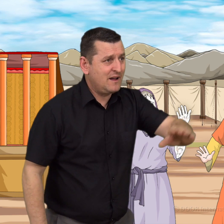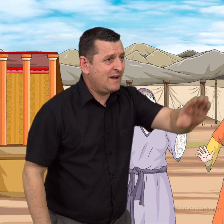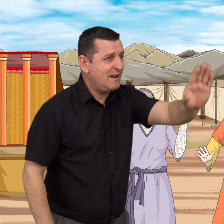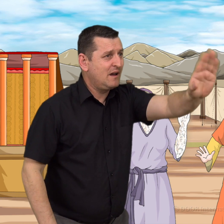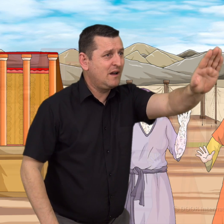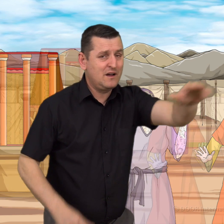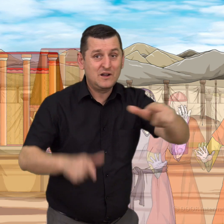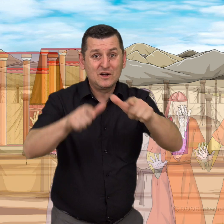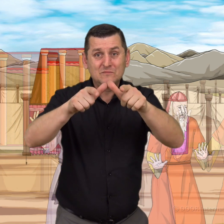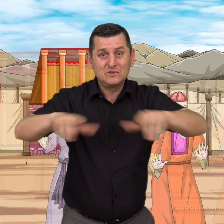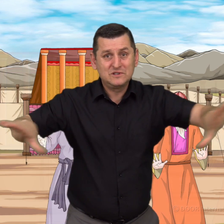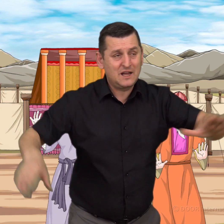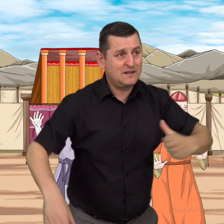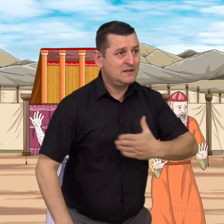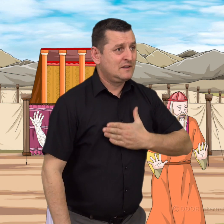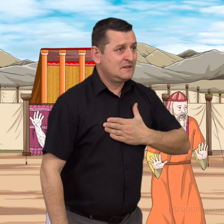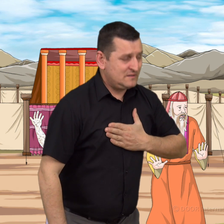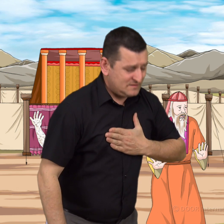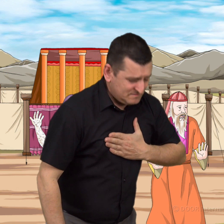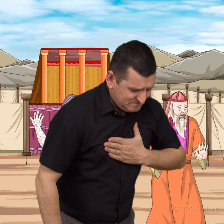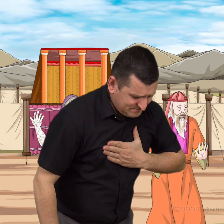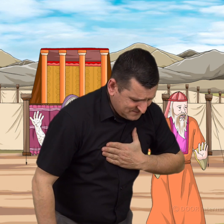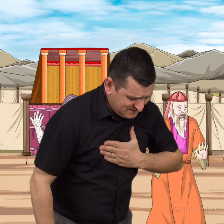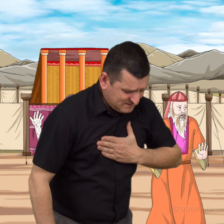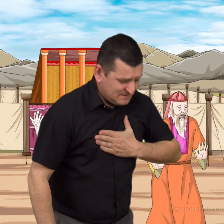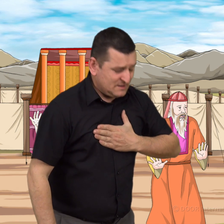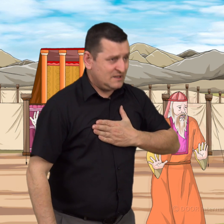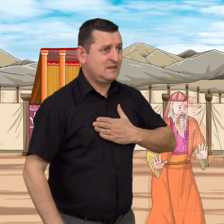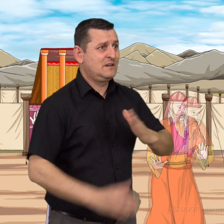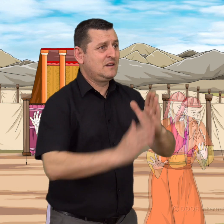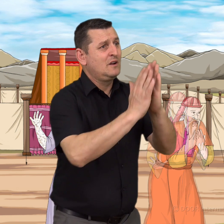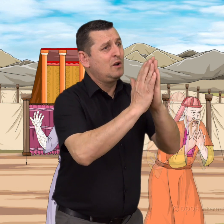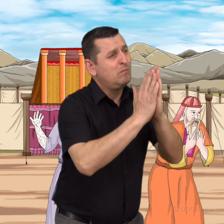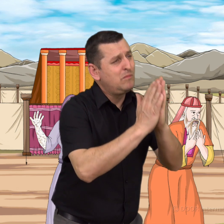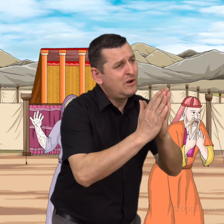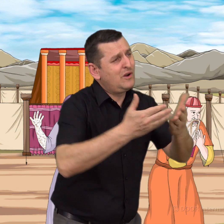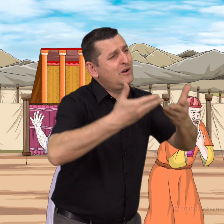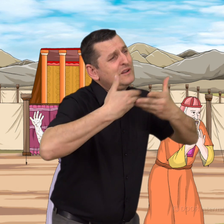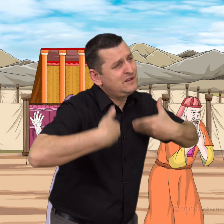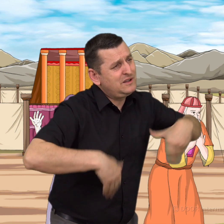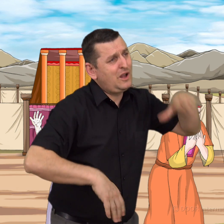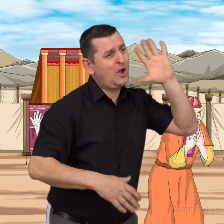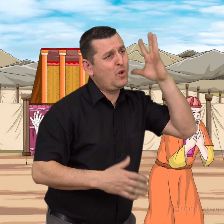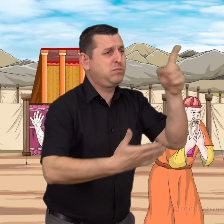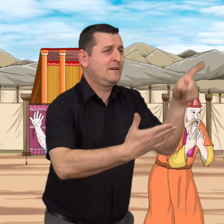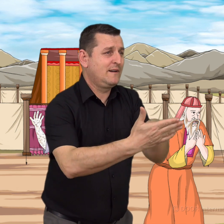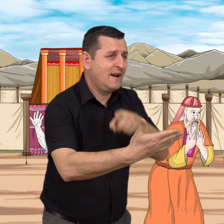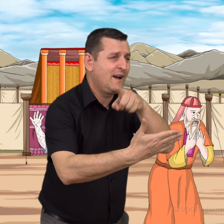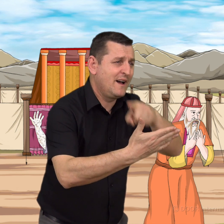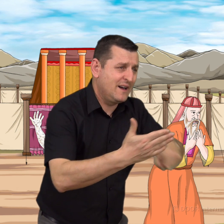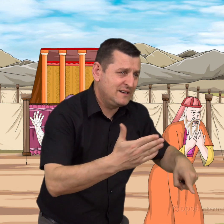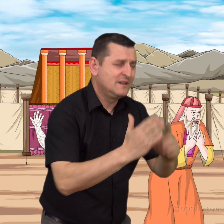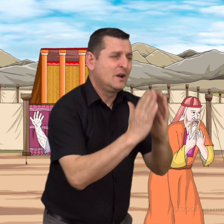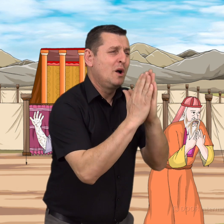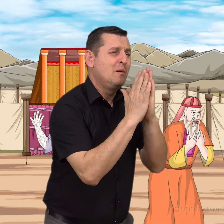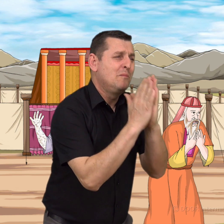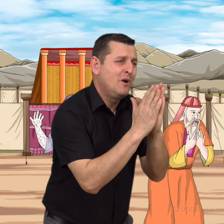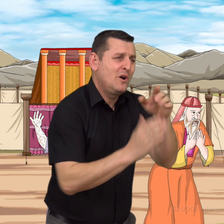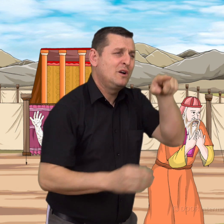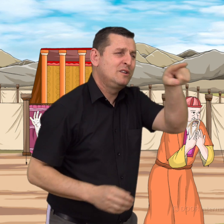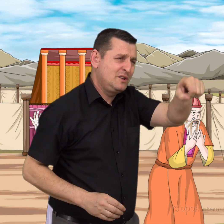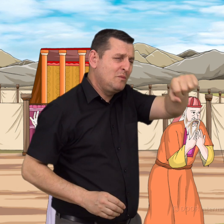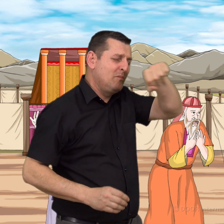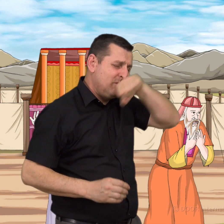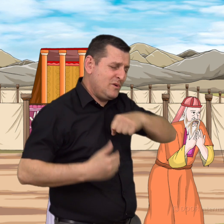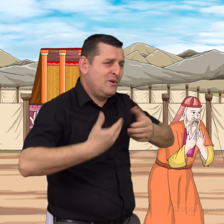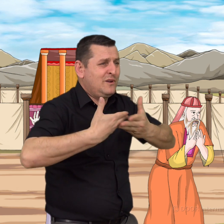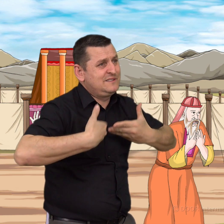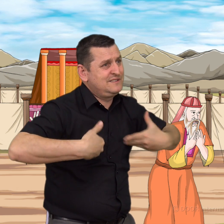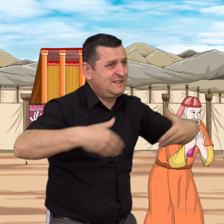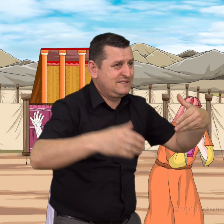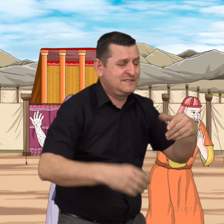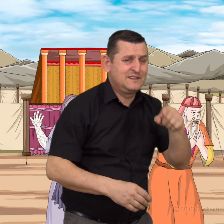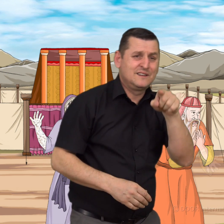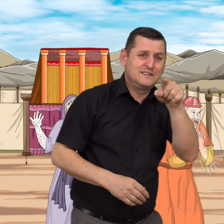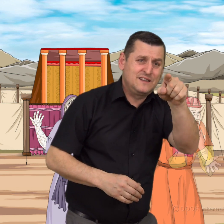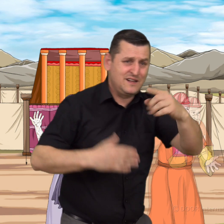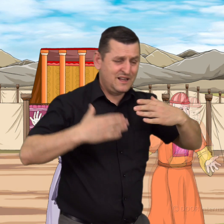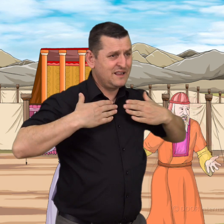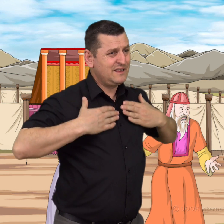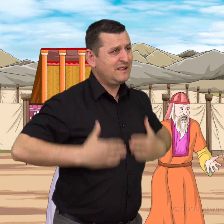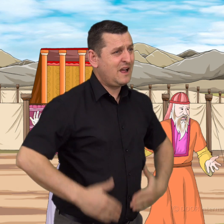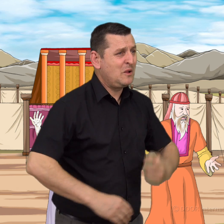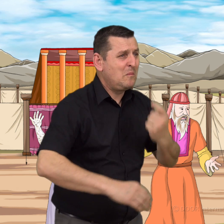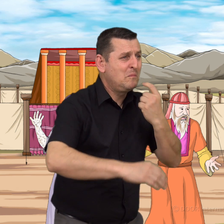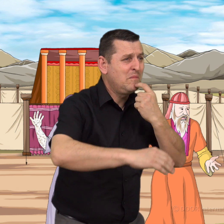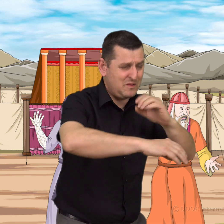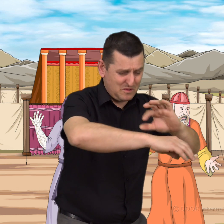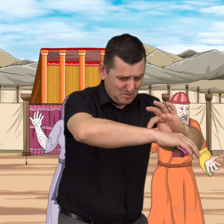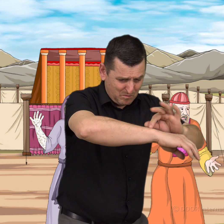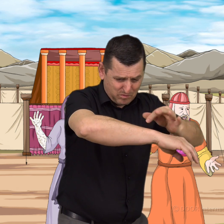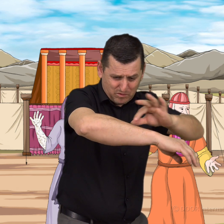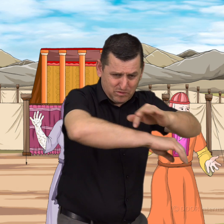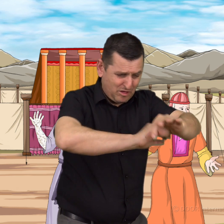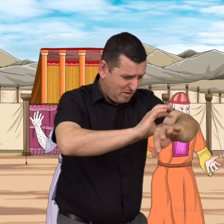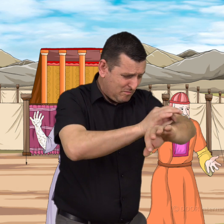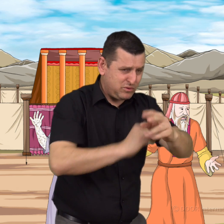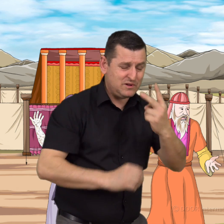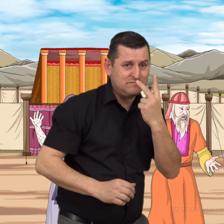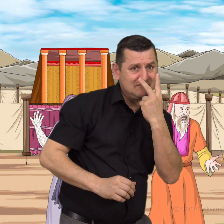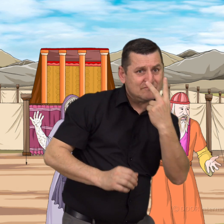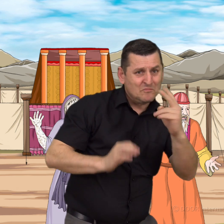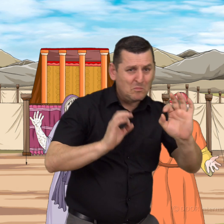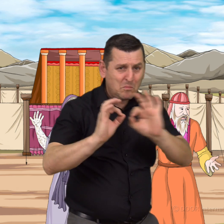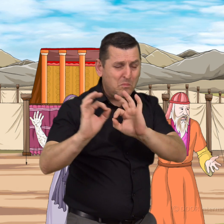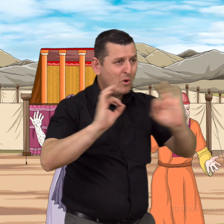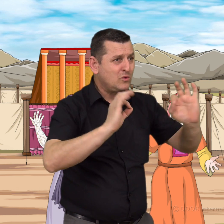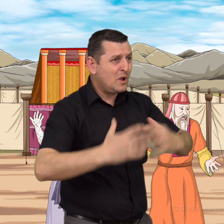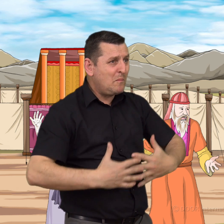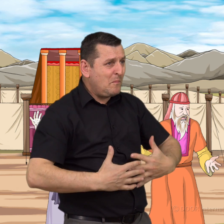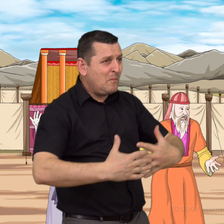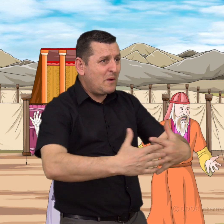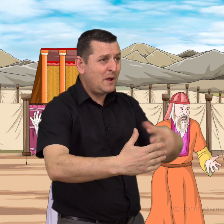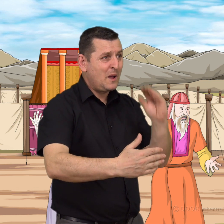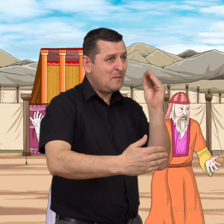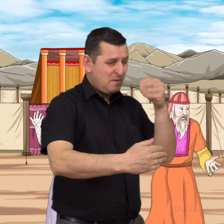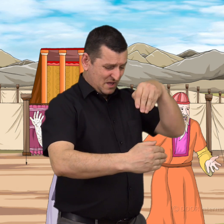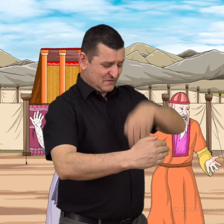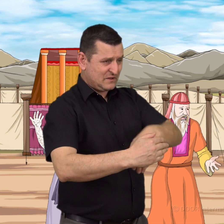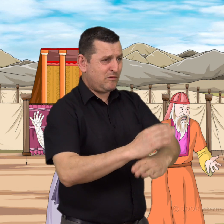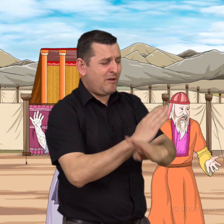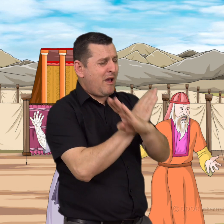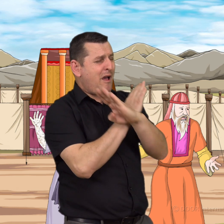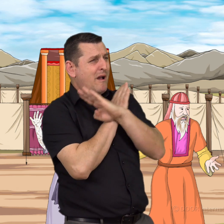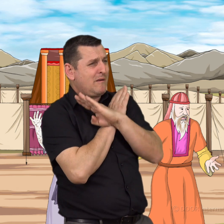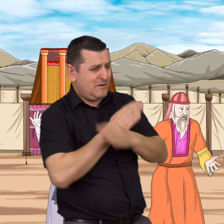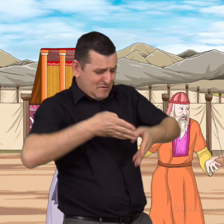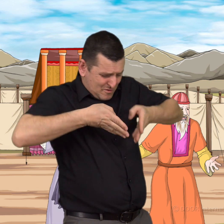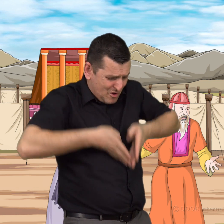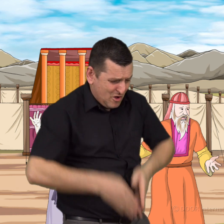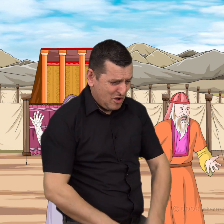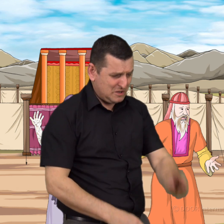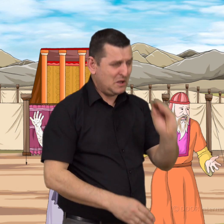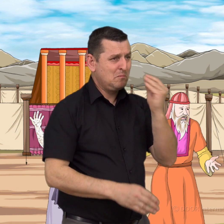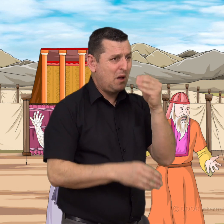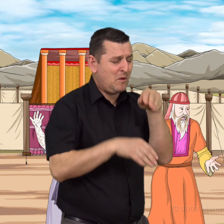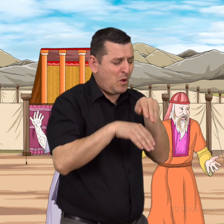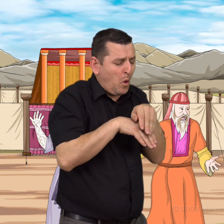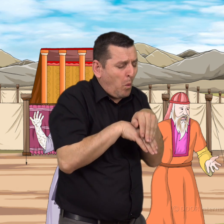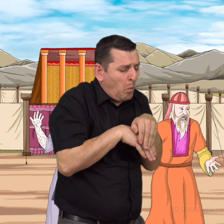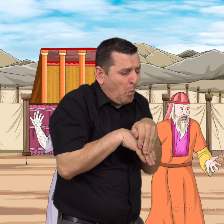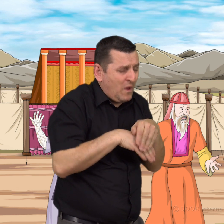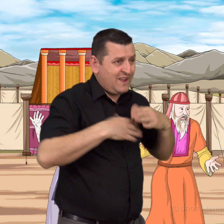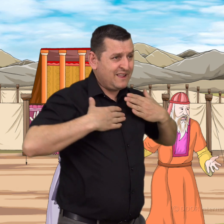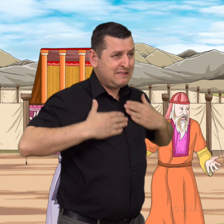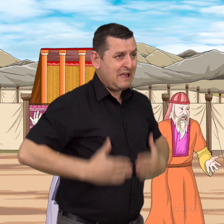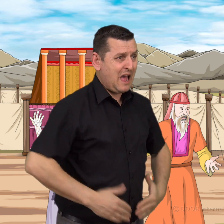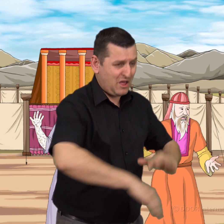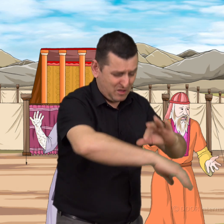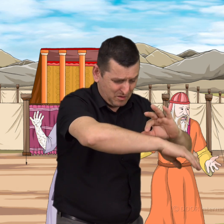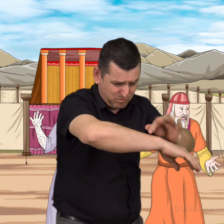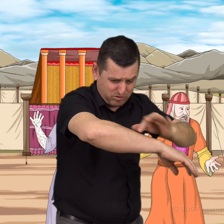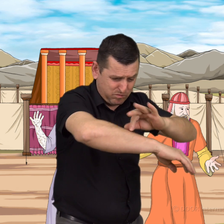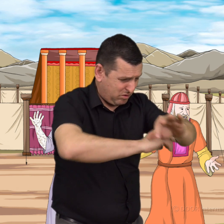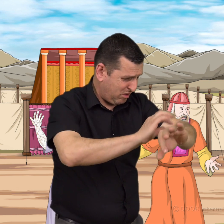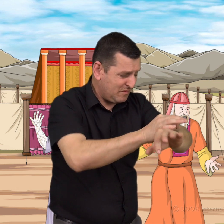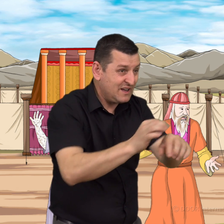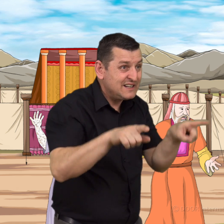Aaron turned toward her, saw that she was leprous, and said to Moses, “My lord, please do not hold against us this sin we have so foolishly committed.